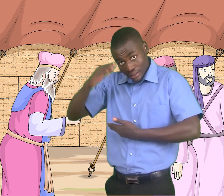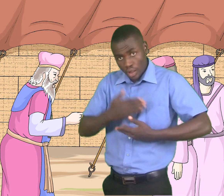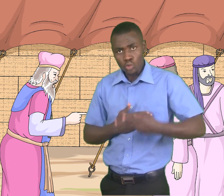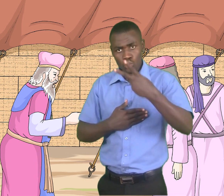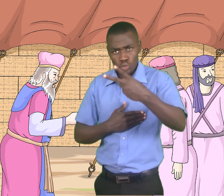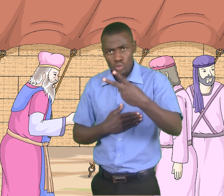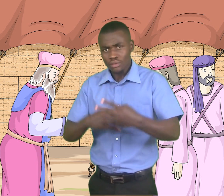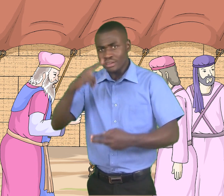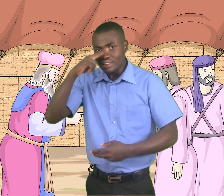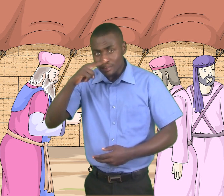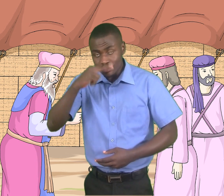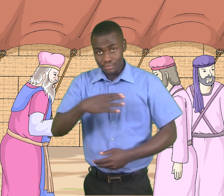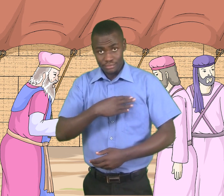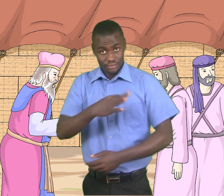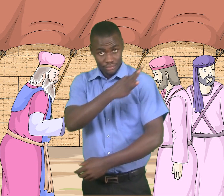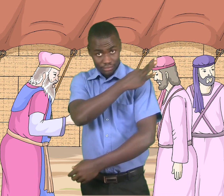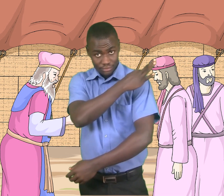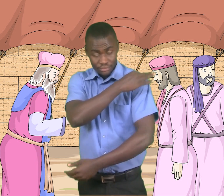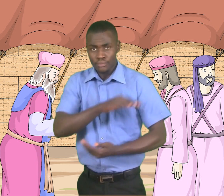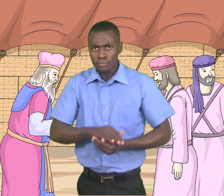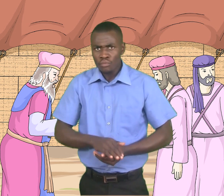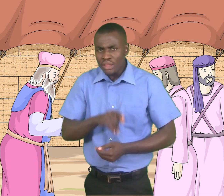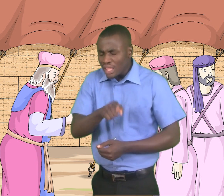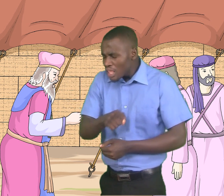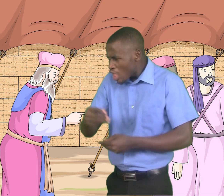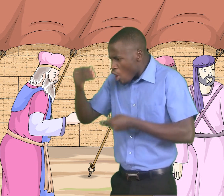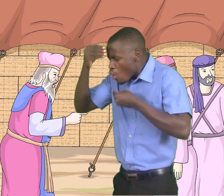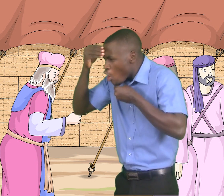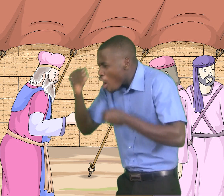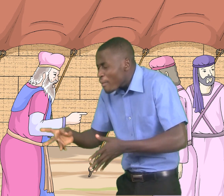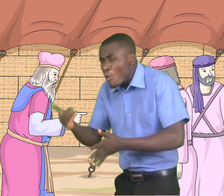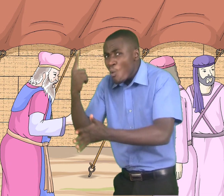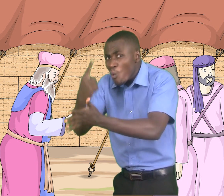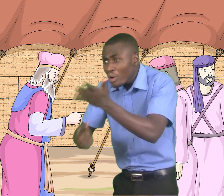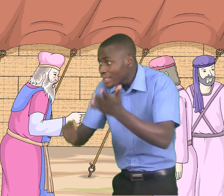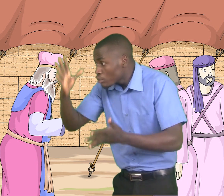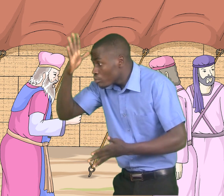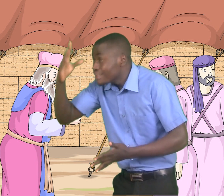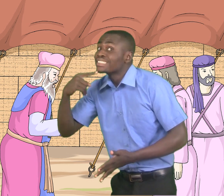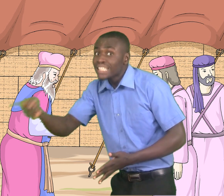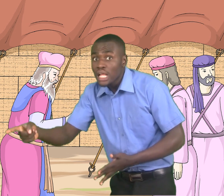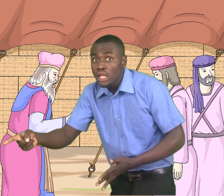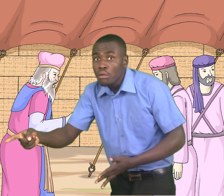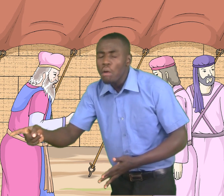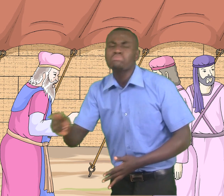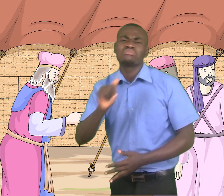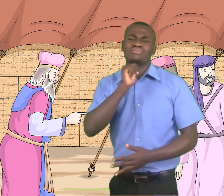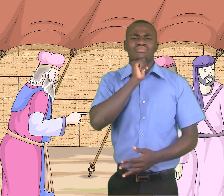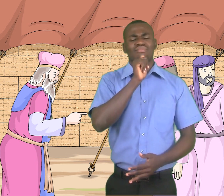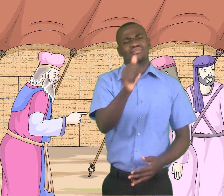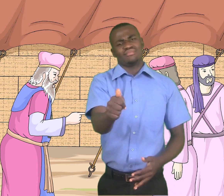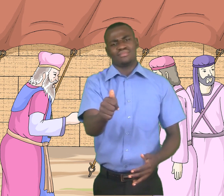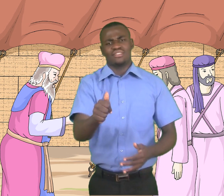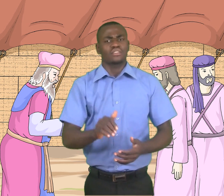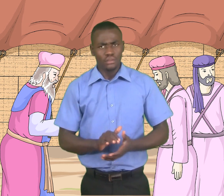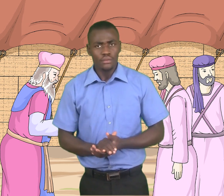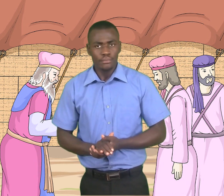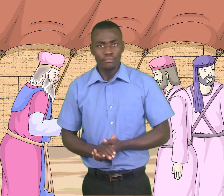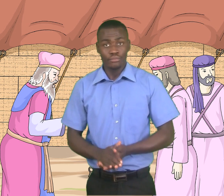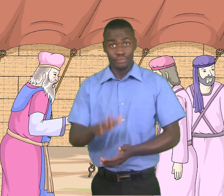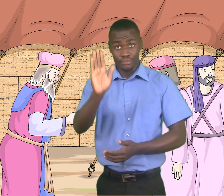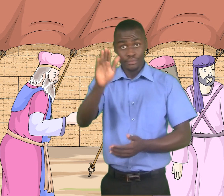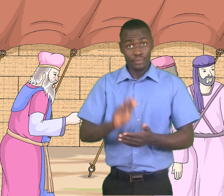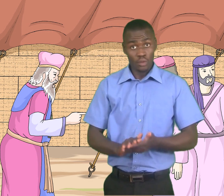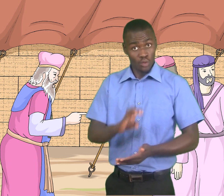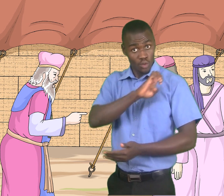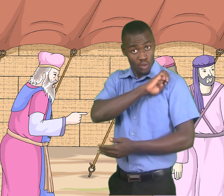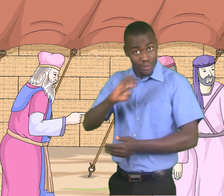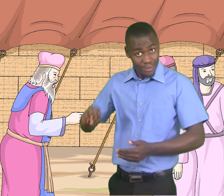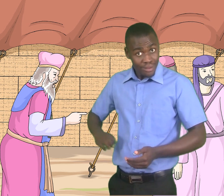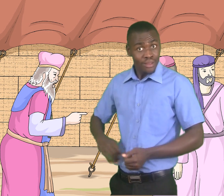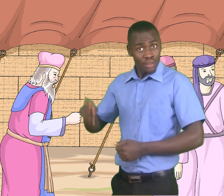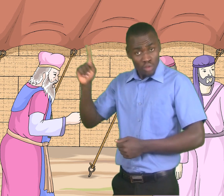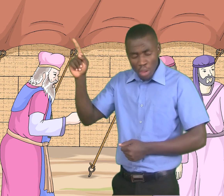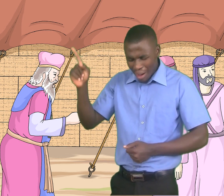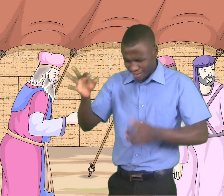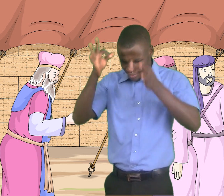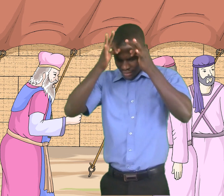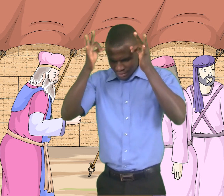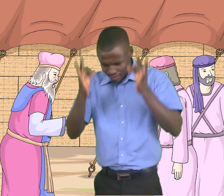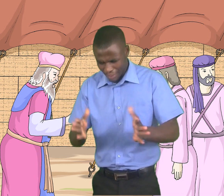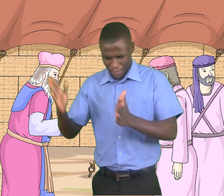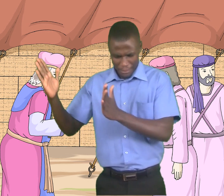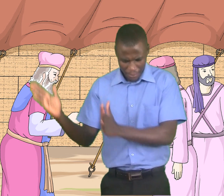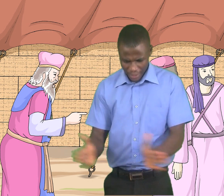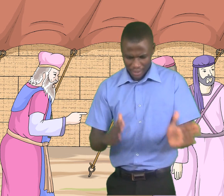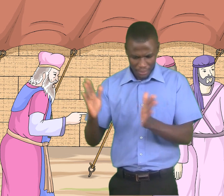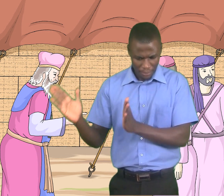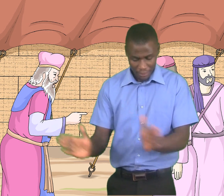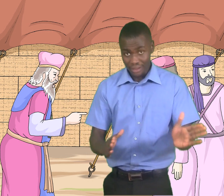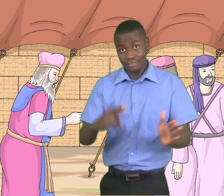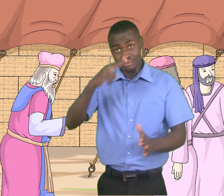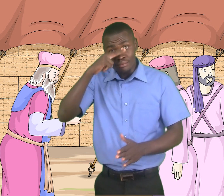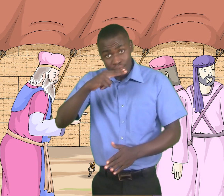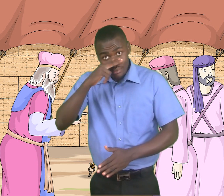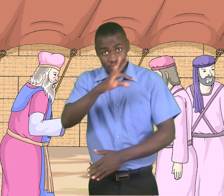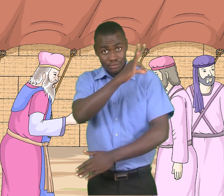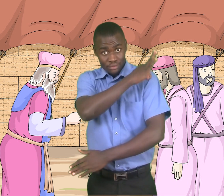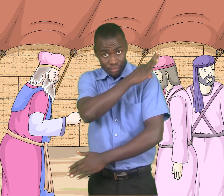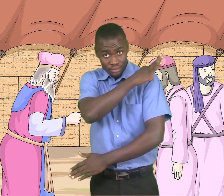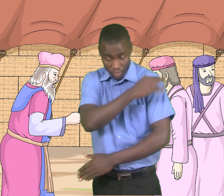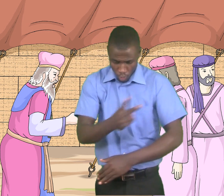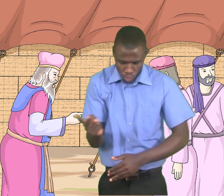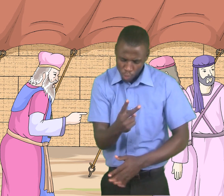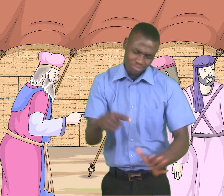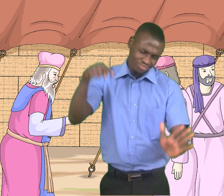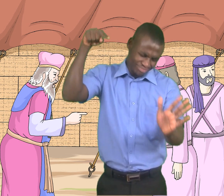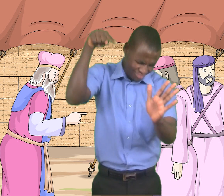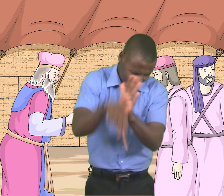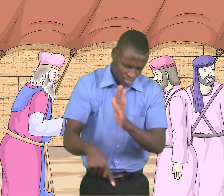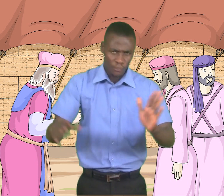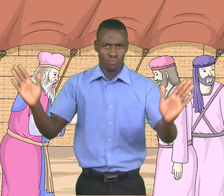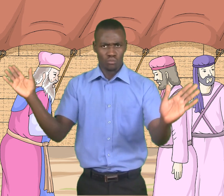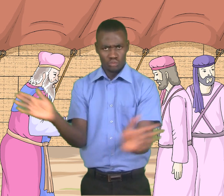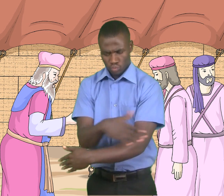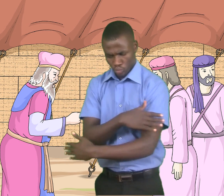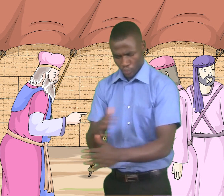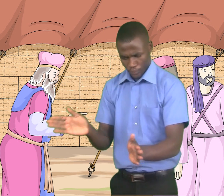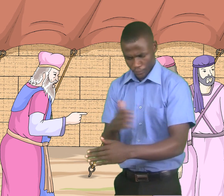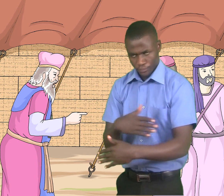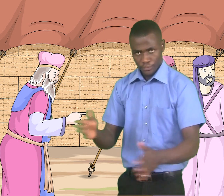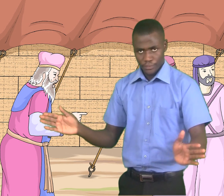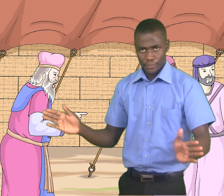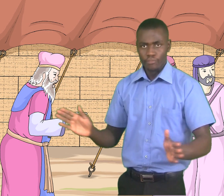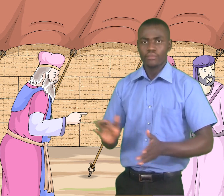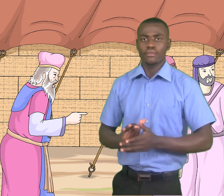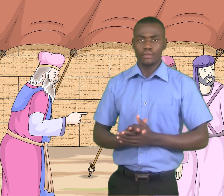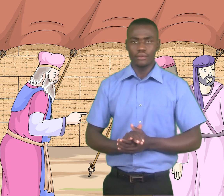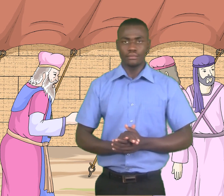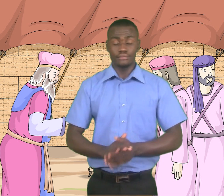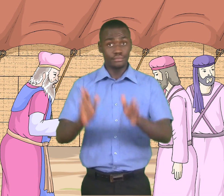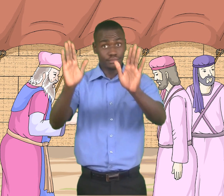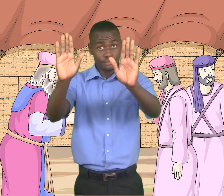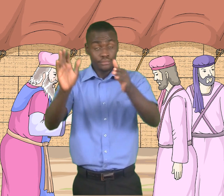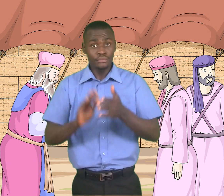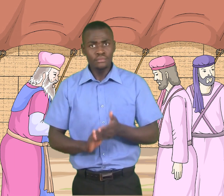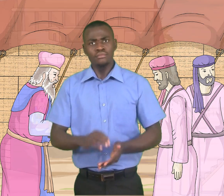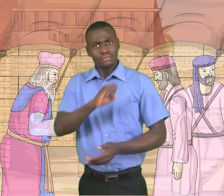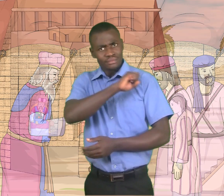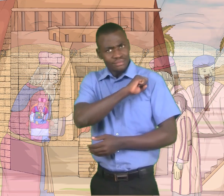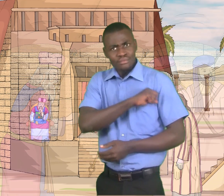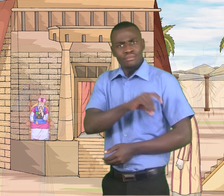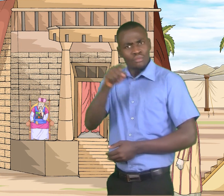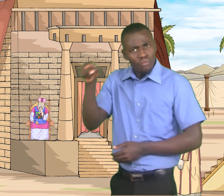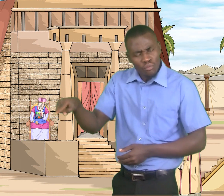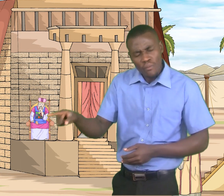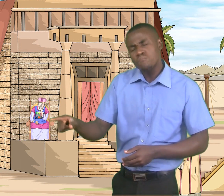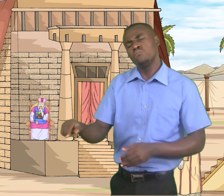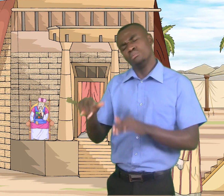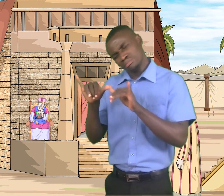But they would not listen to their father, since the LORD intended to put them to death.